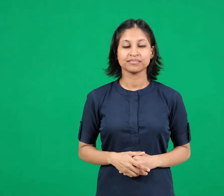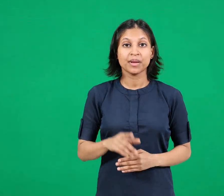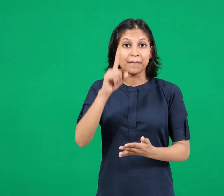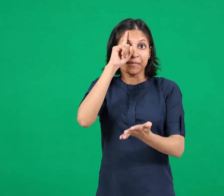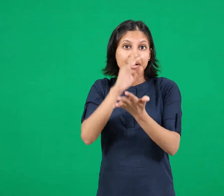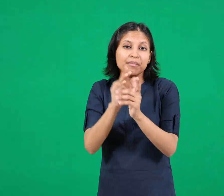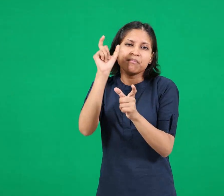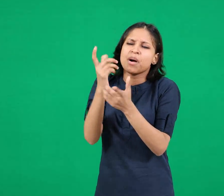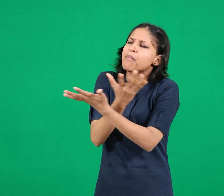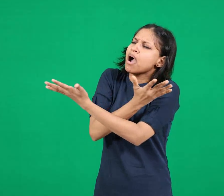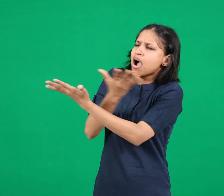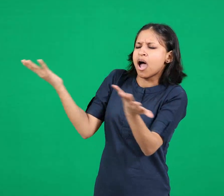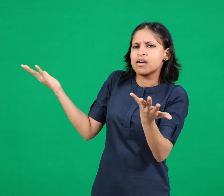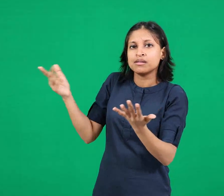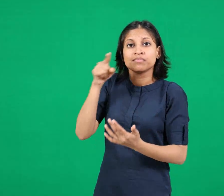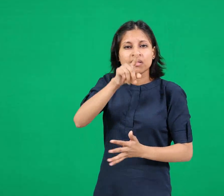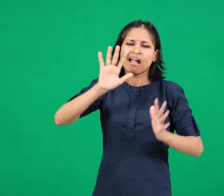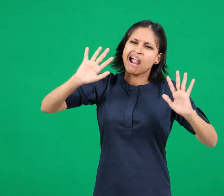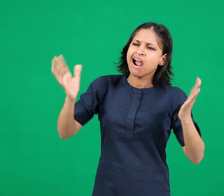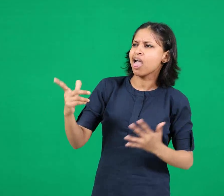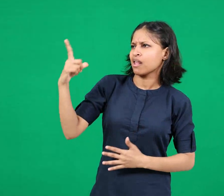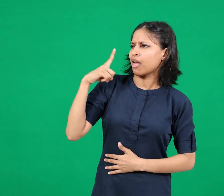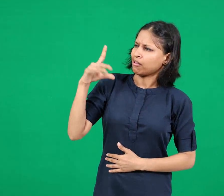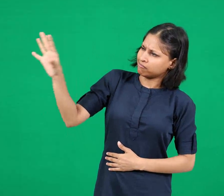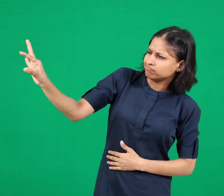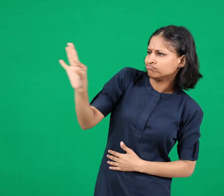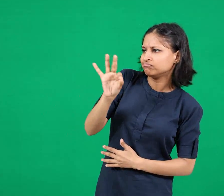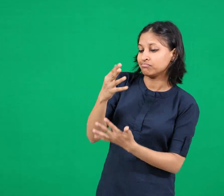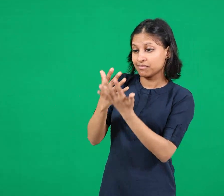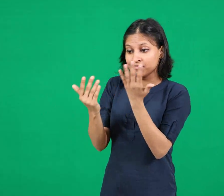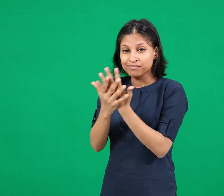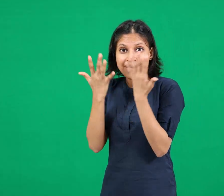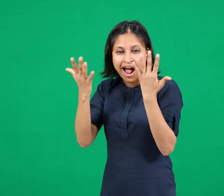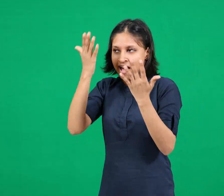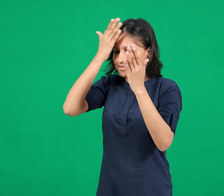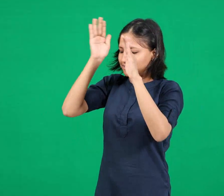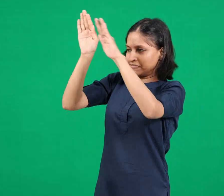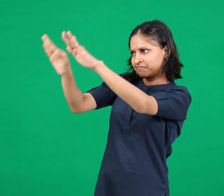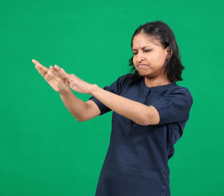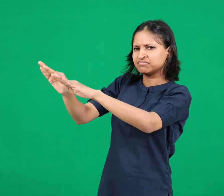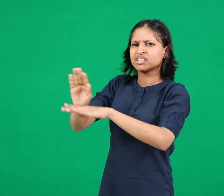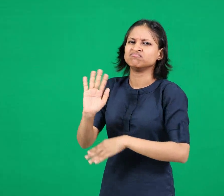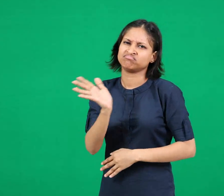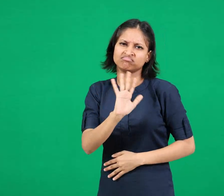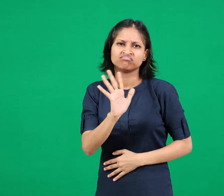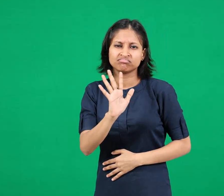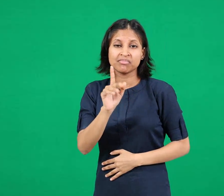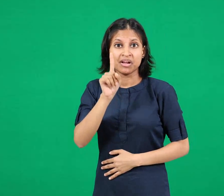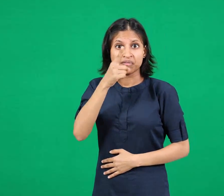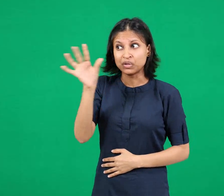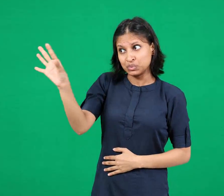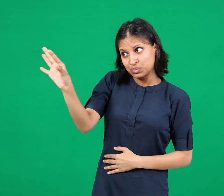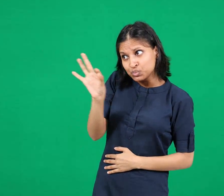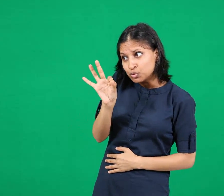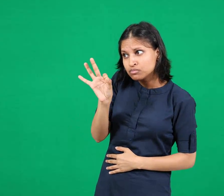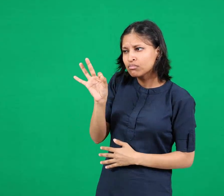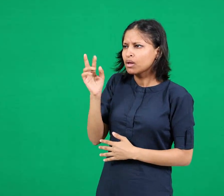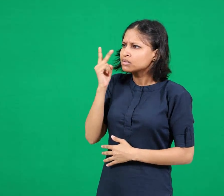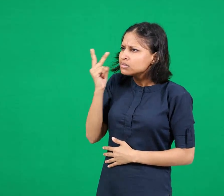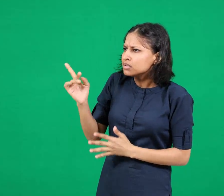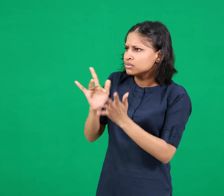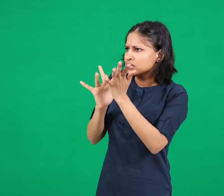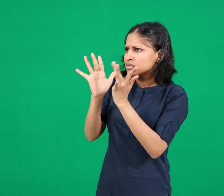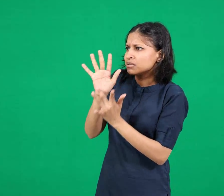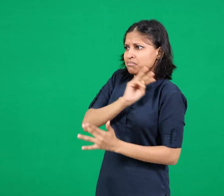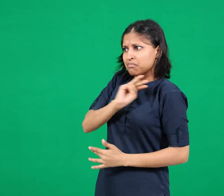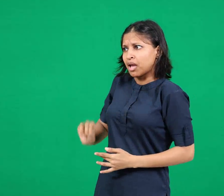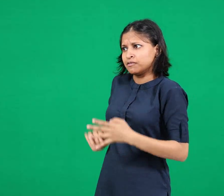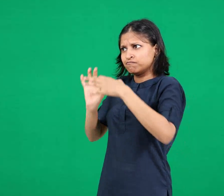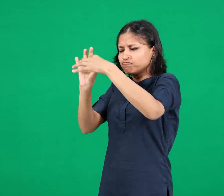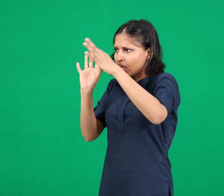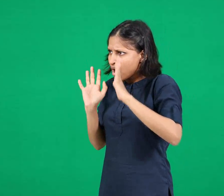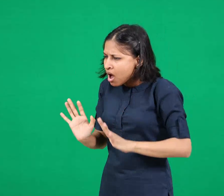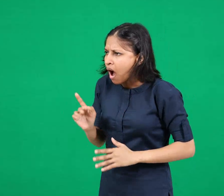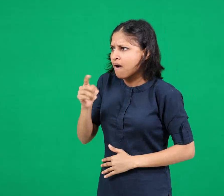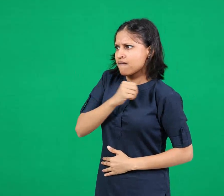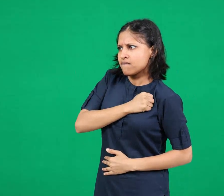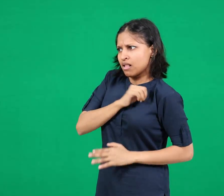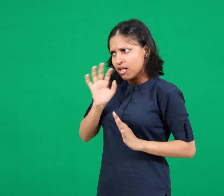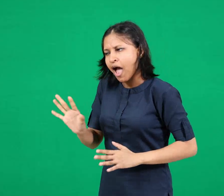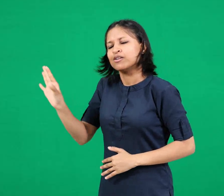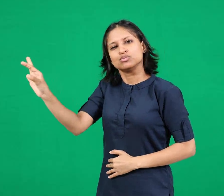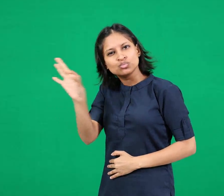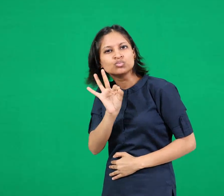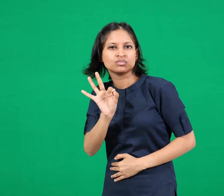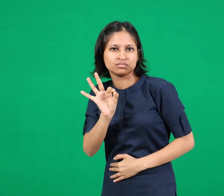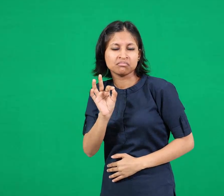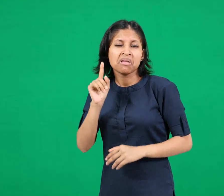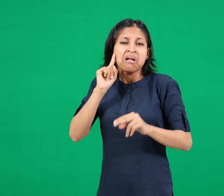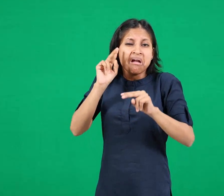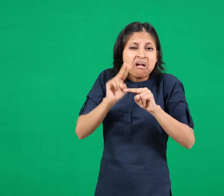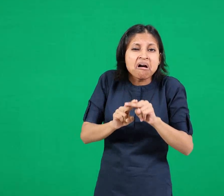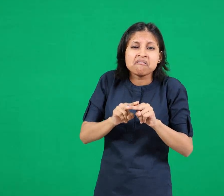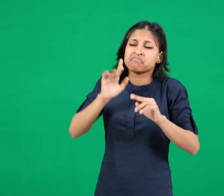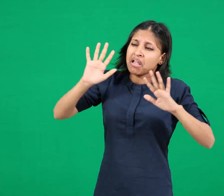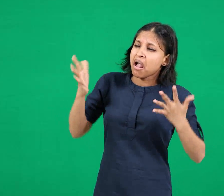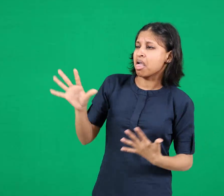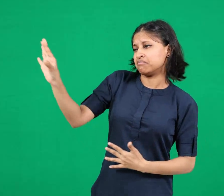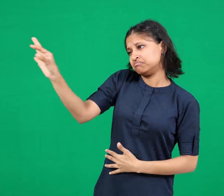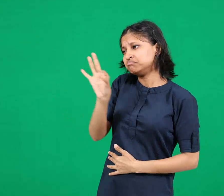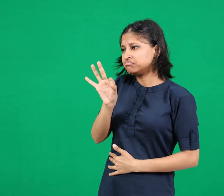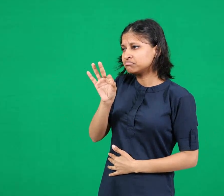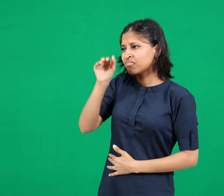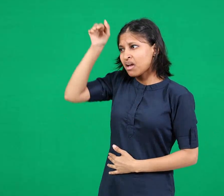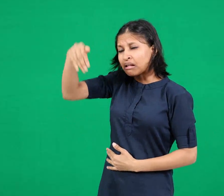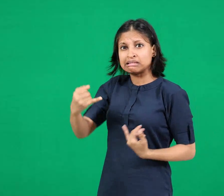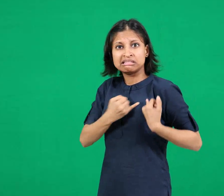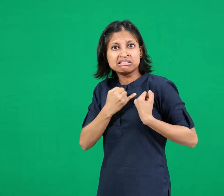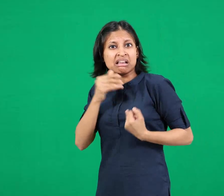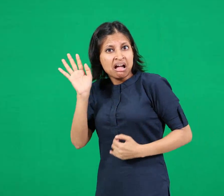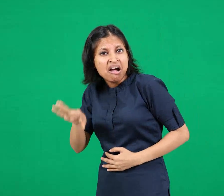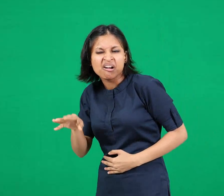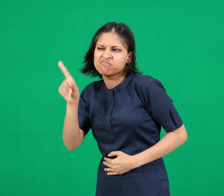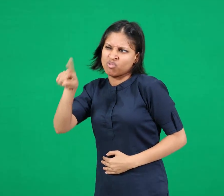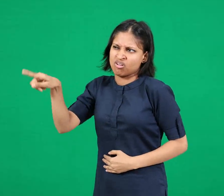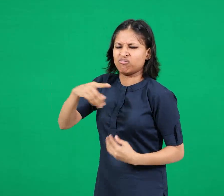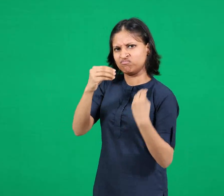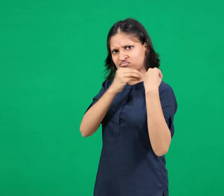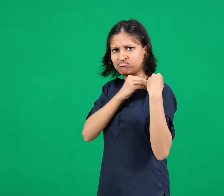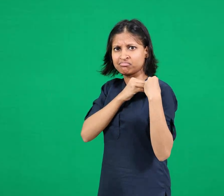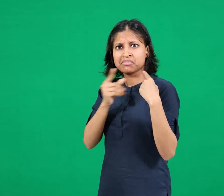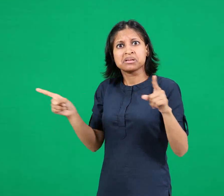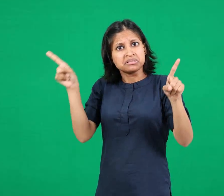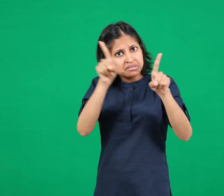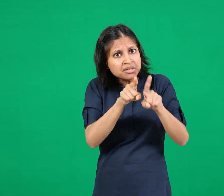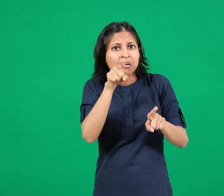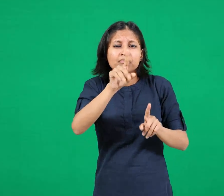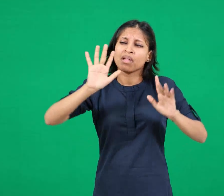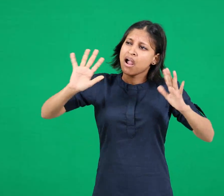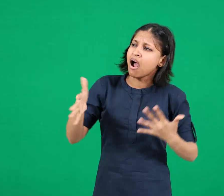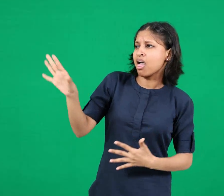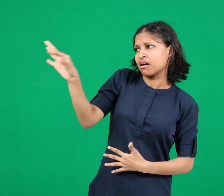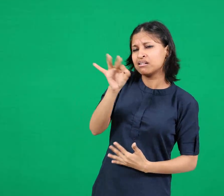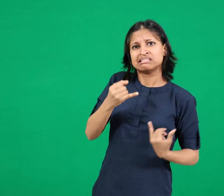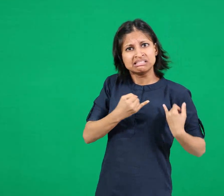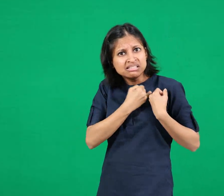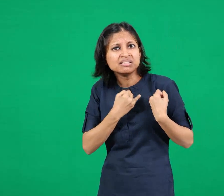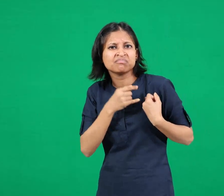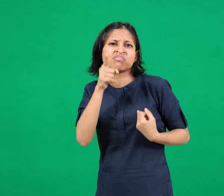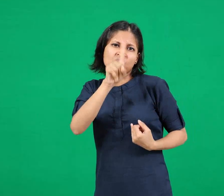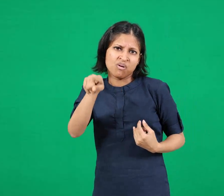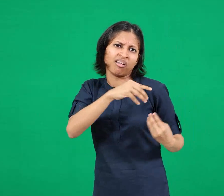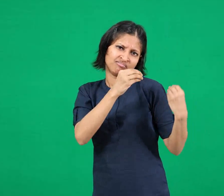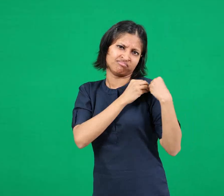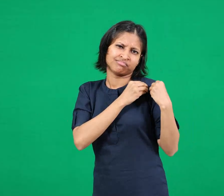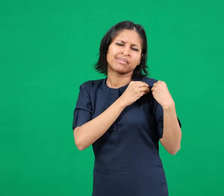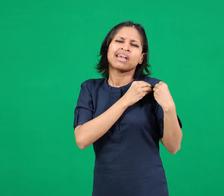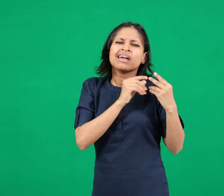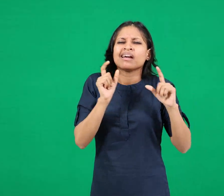Do not be too quick in the laying on of hands and thereby share in the sins of others. Keep yourself pure.